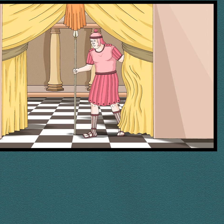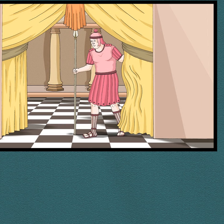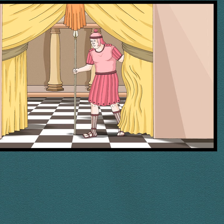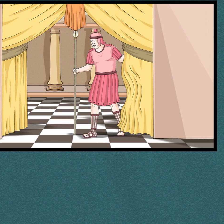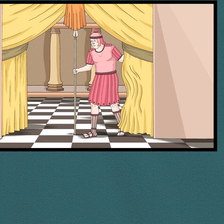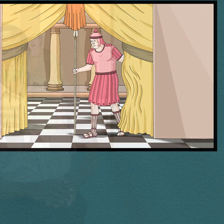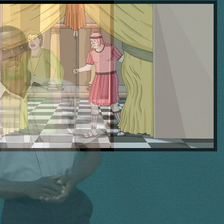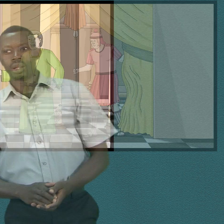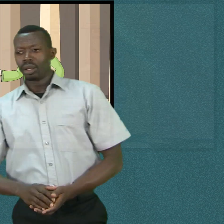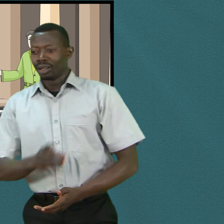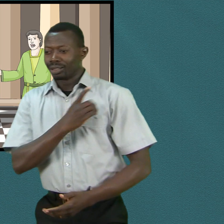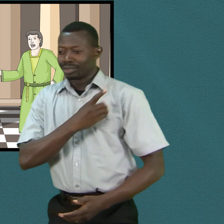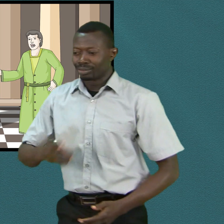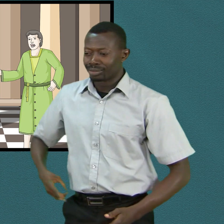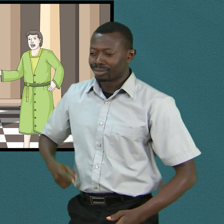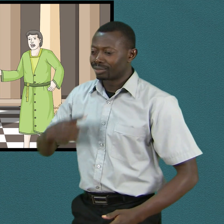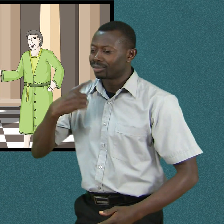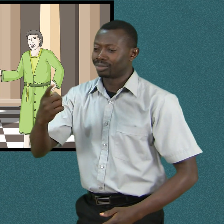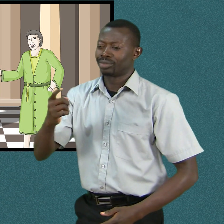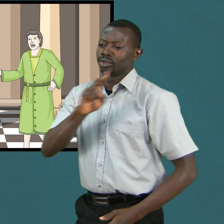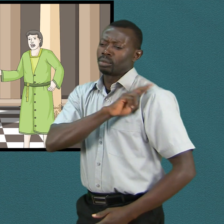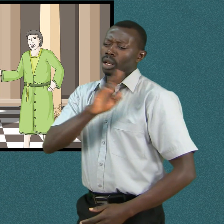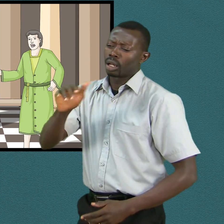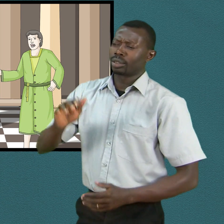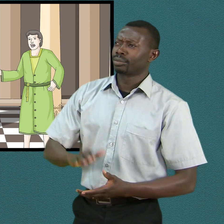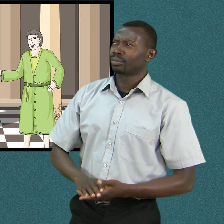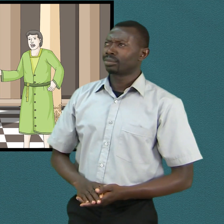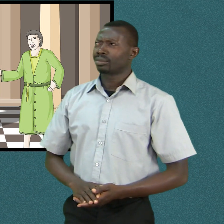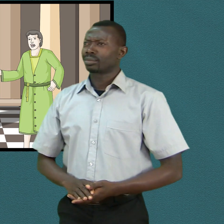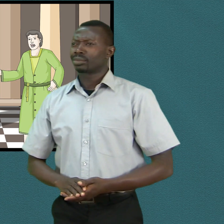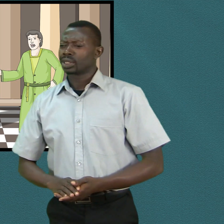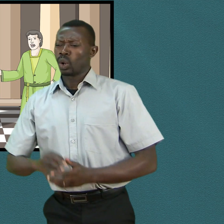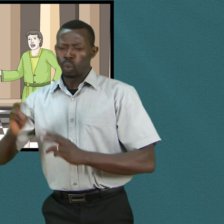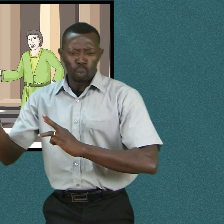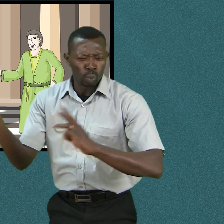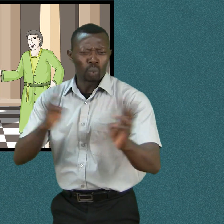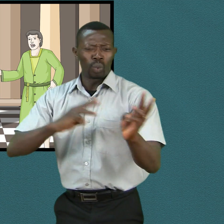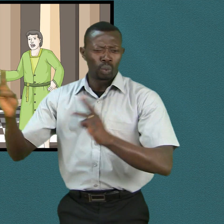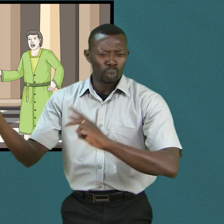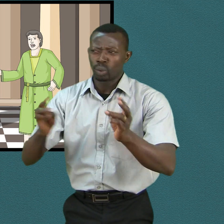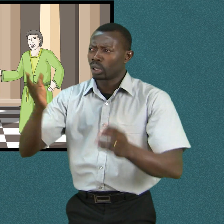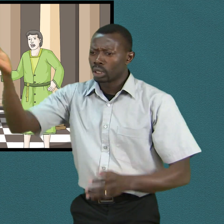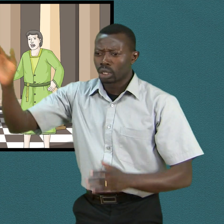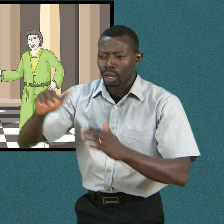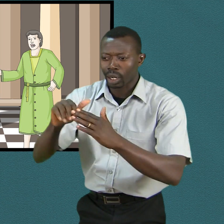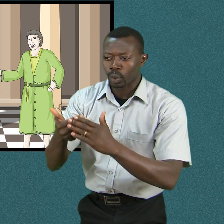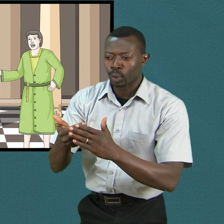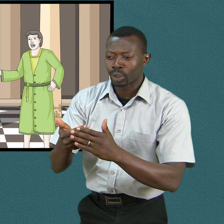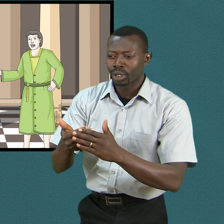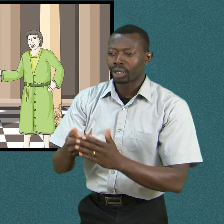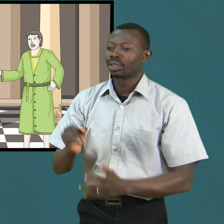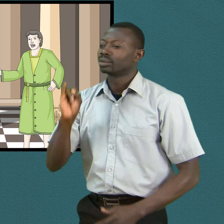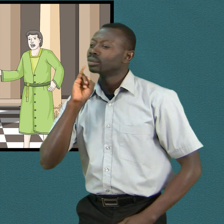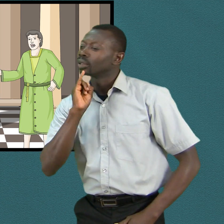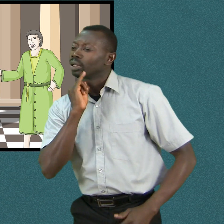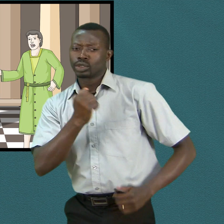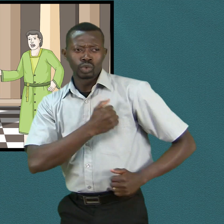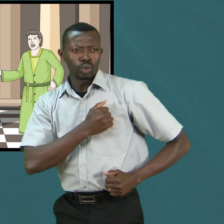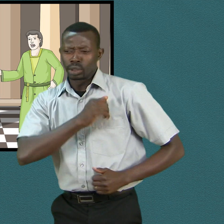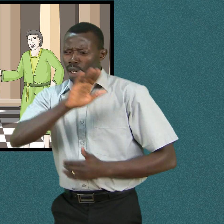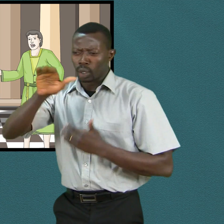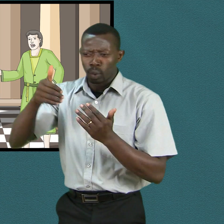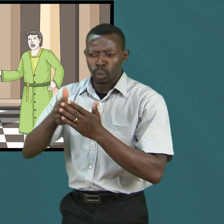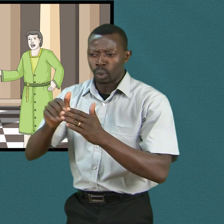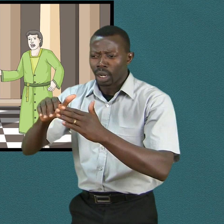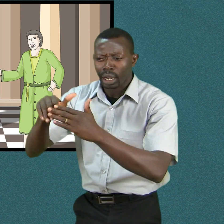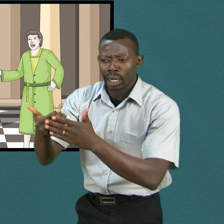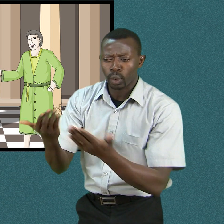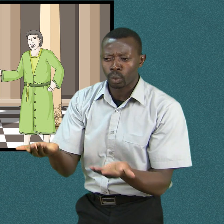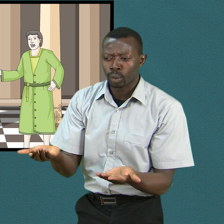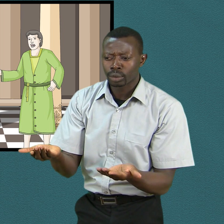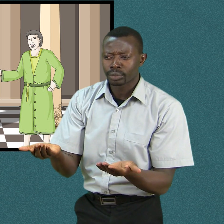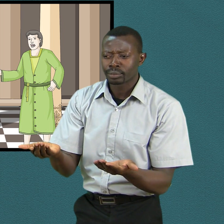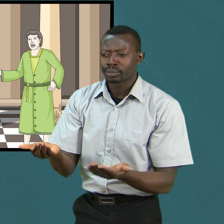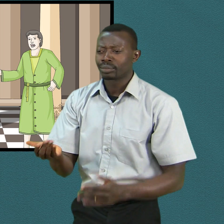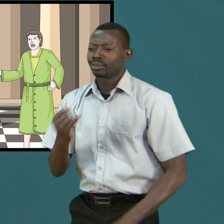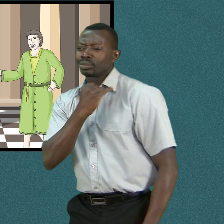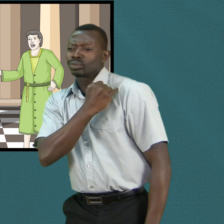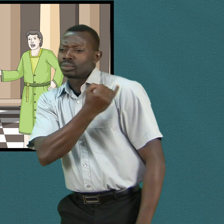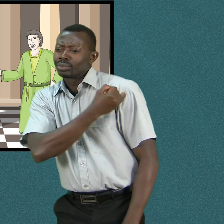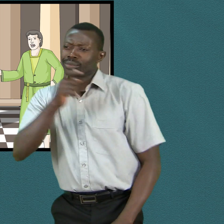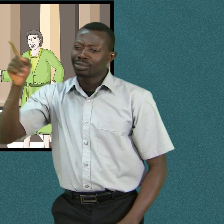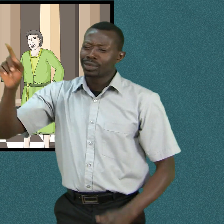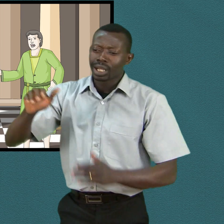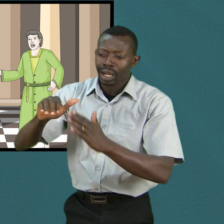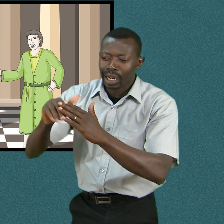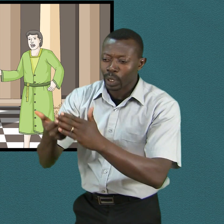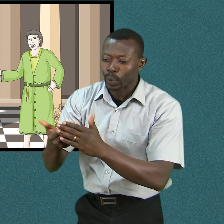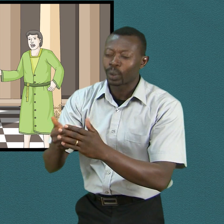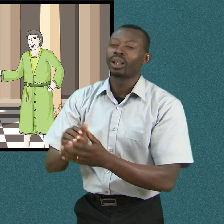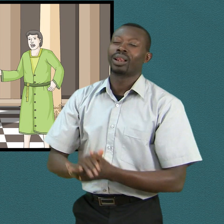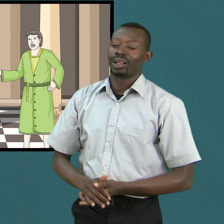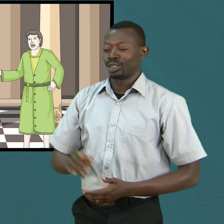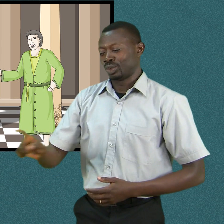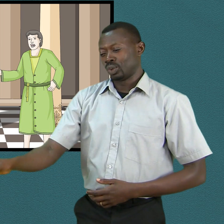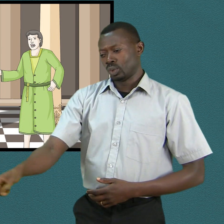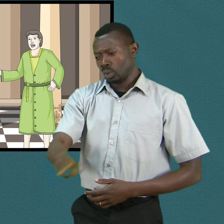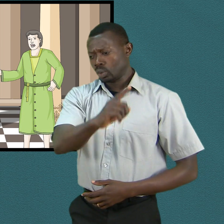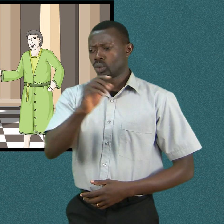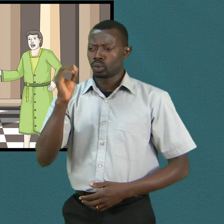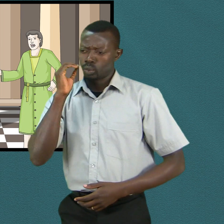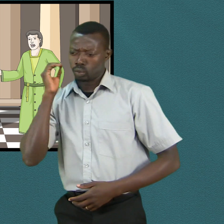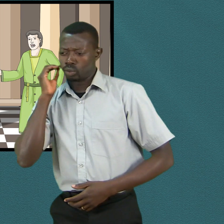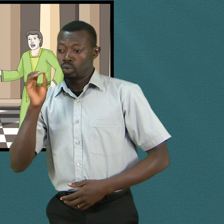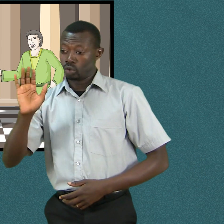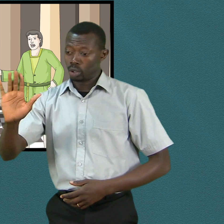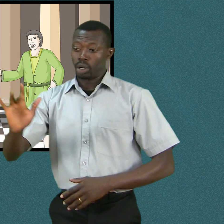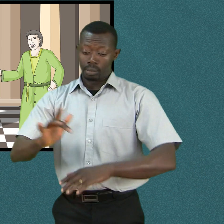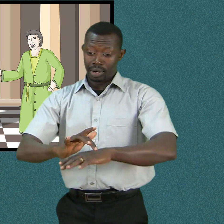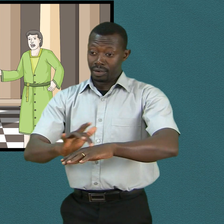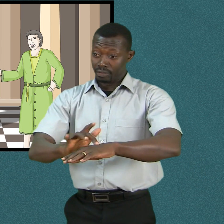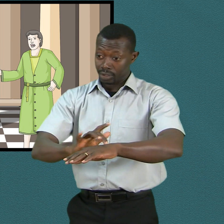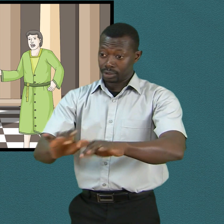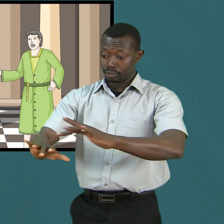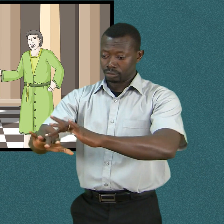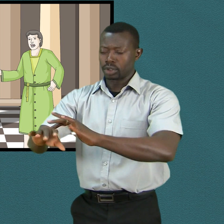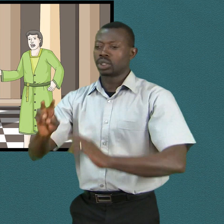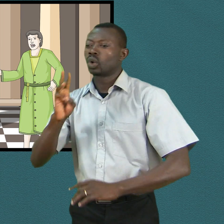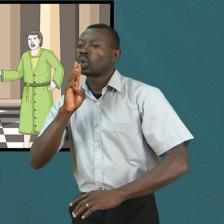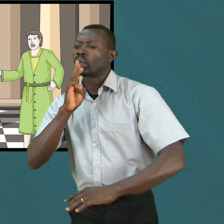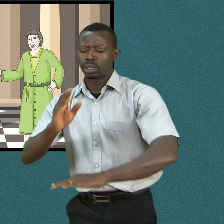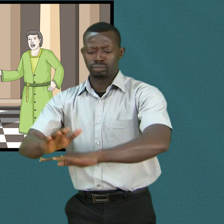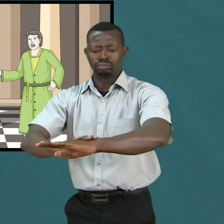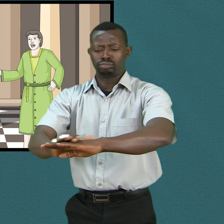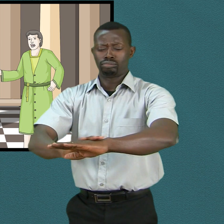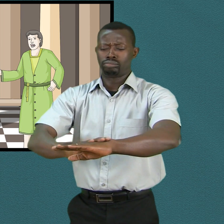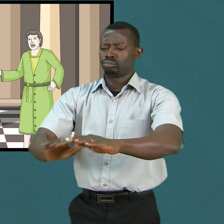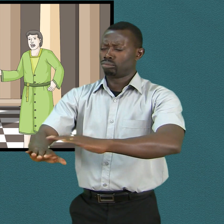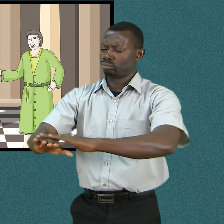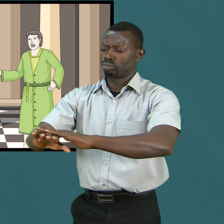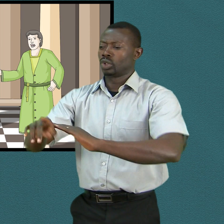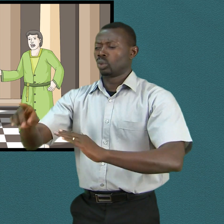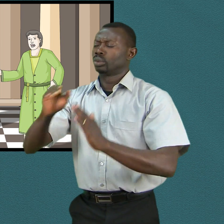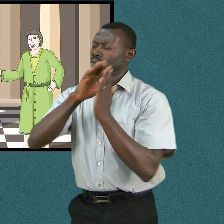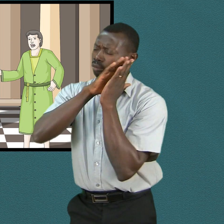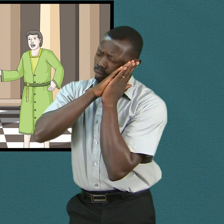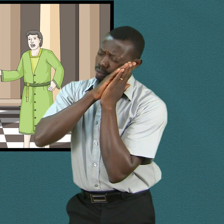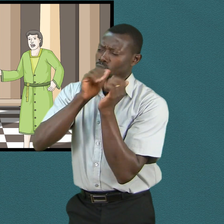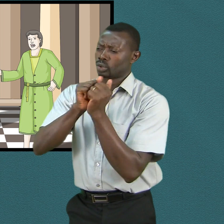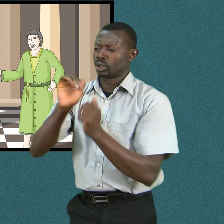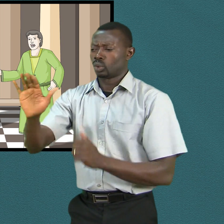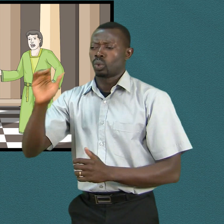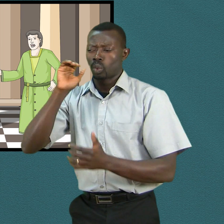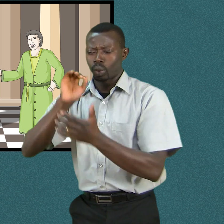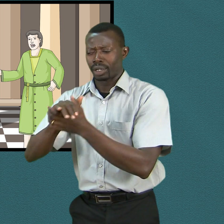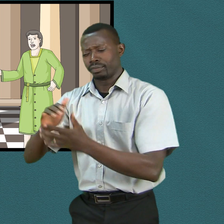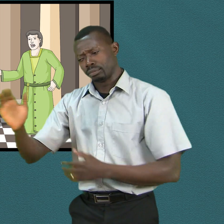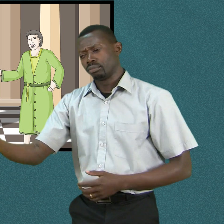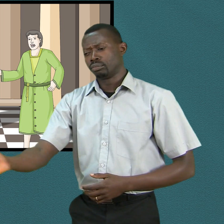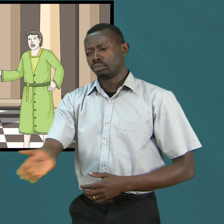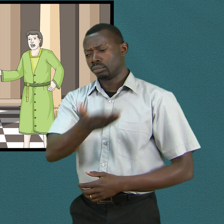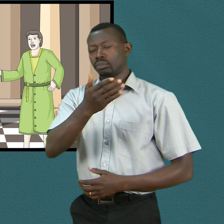When Uriah came to him, David asked how Joab and the troops were doing with the war.